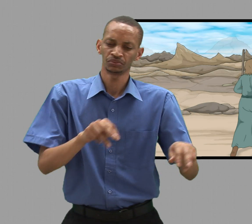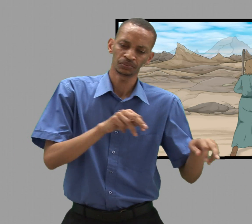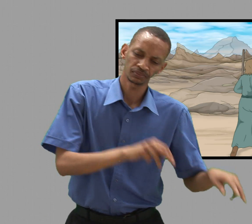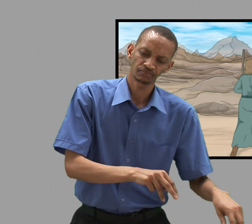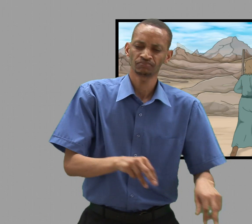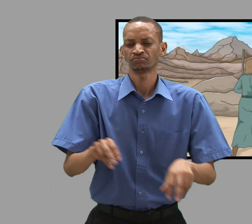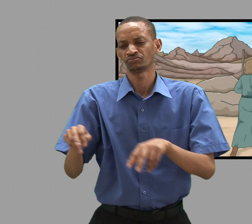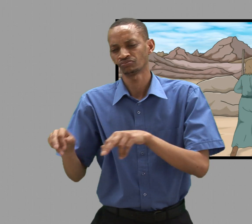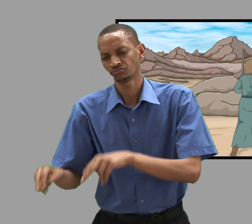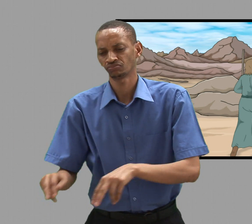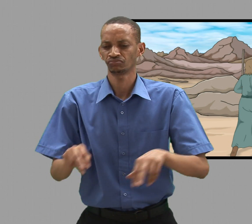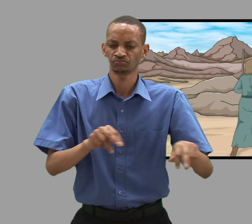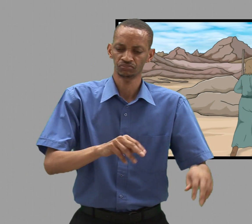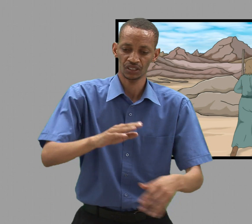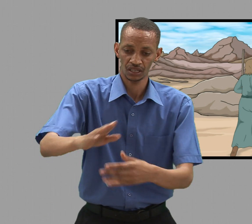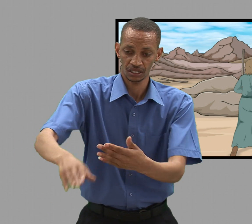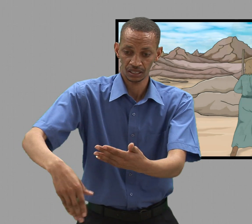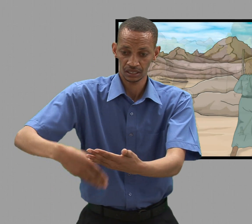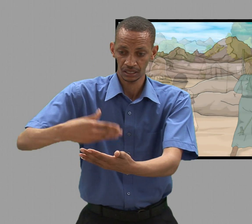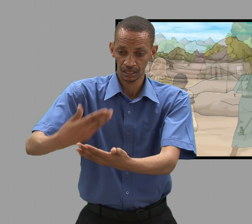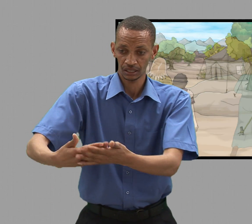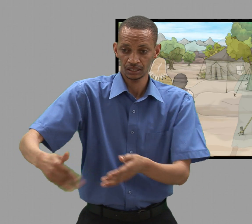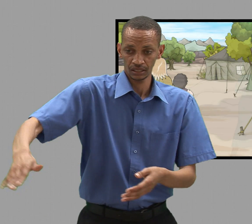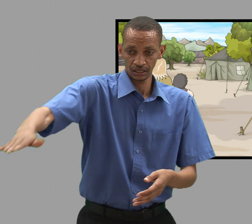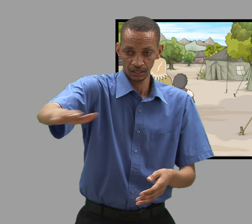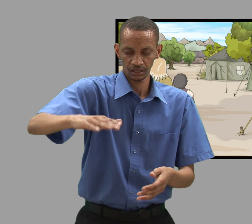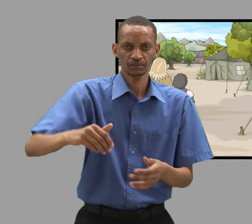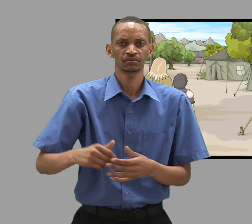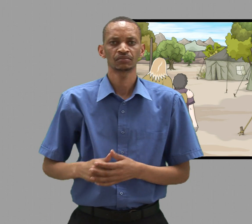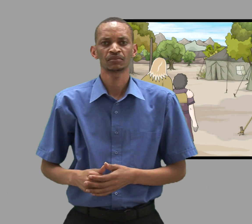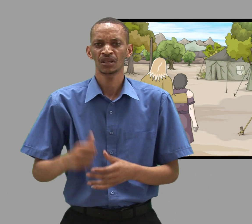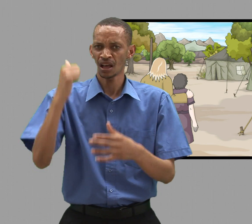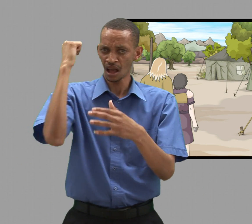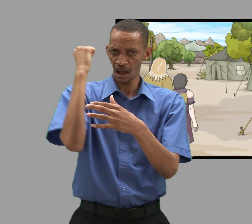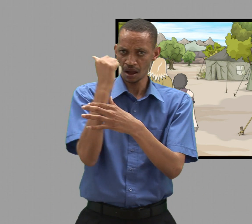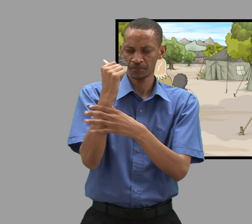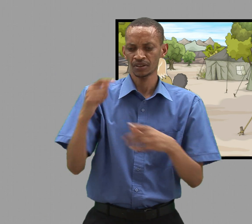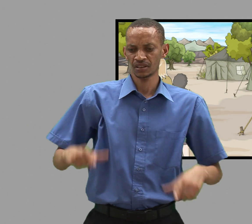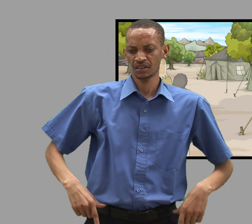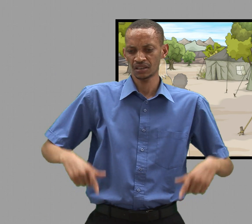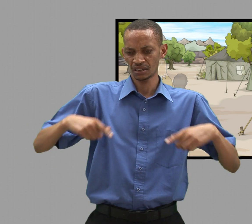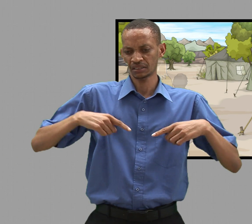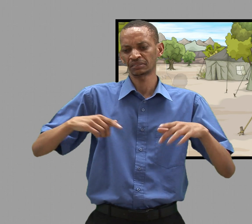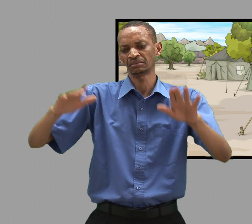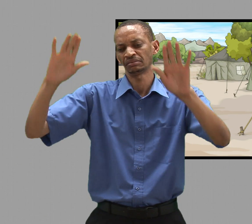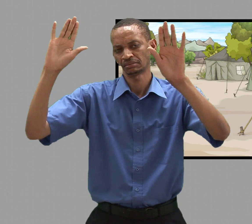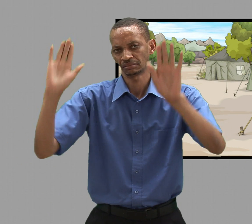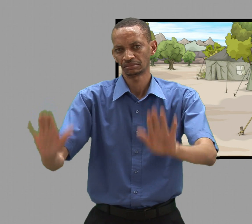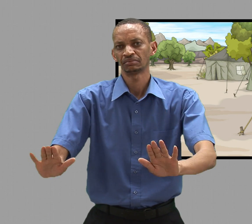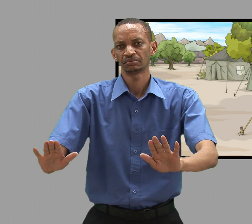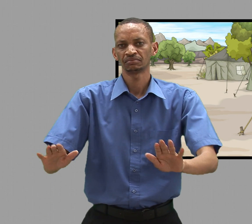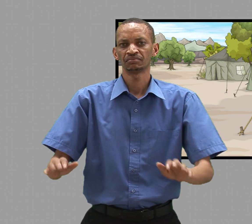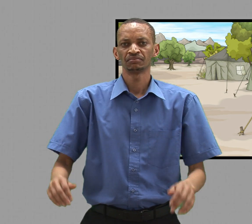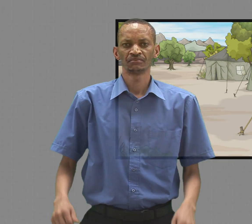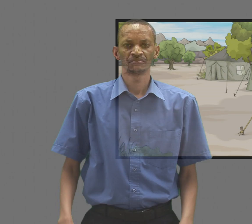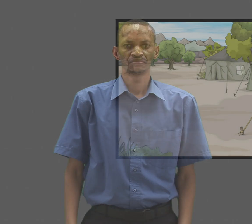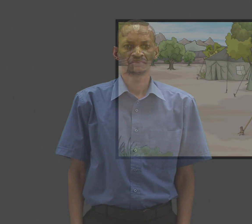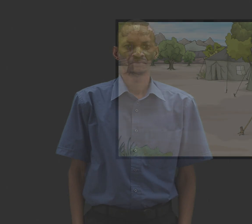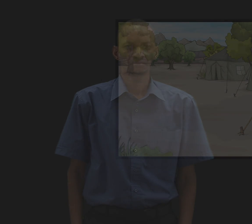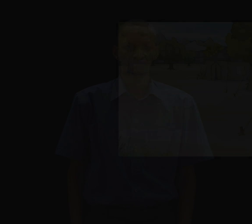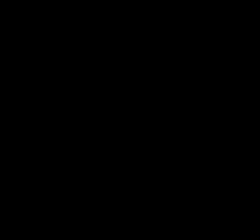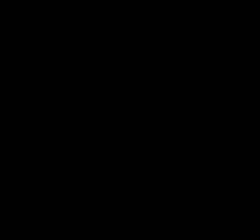And Abraham settled in Beersheba.